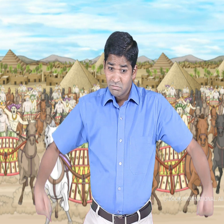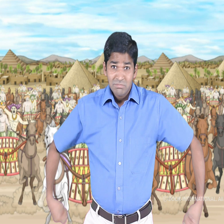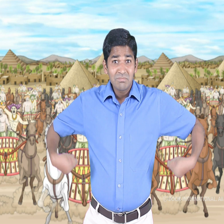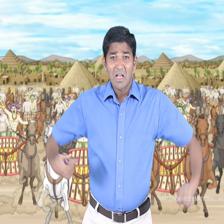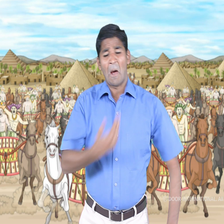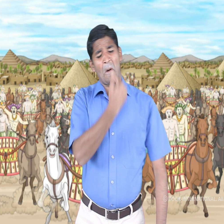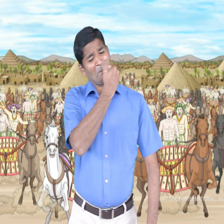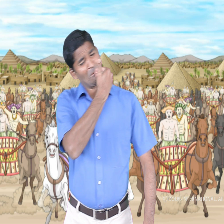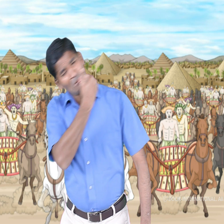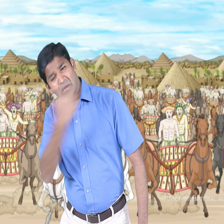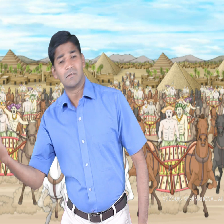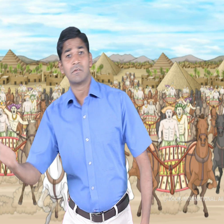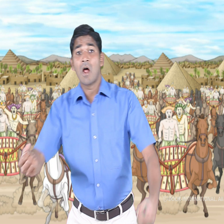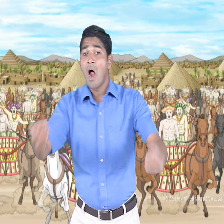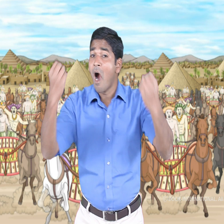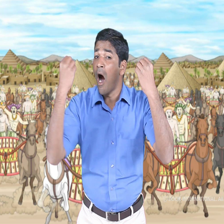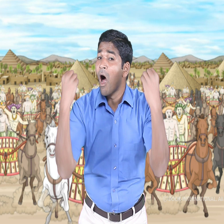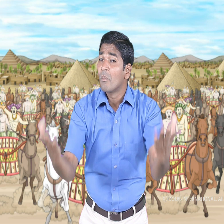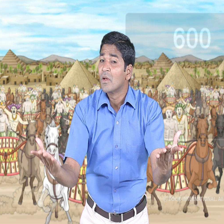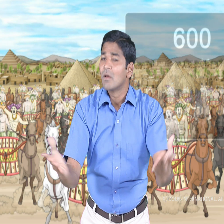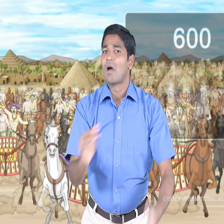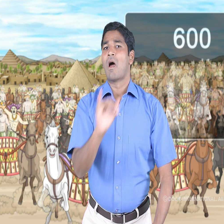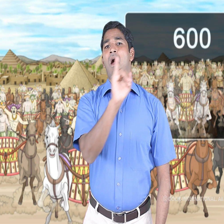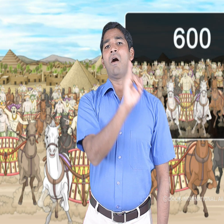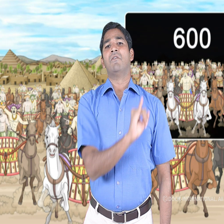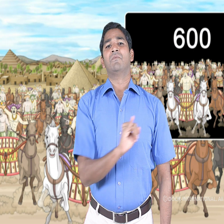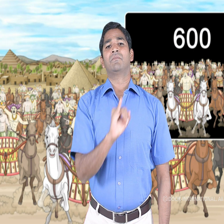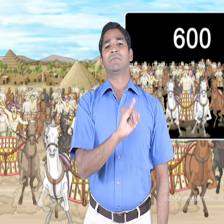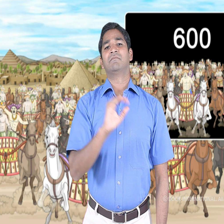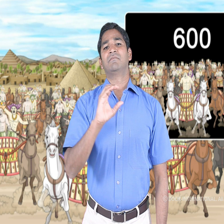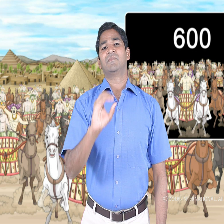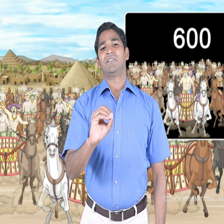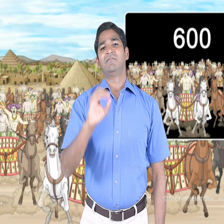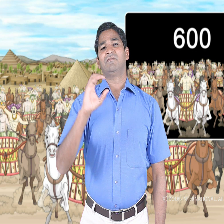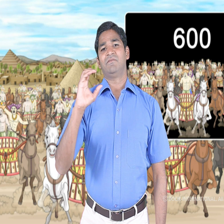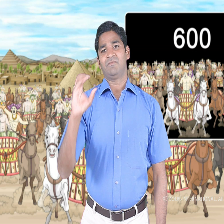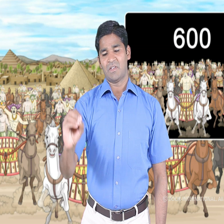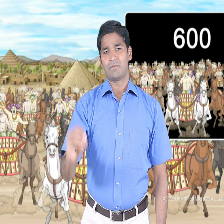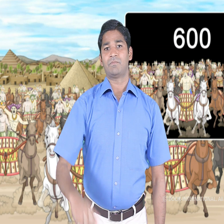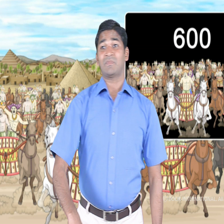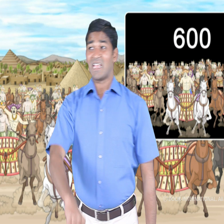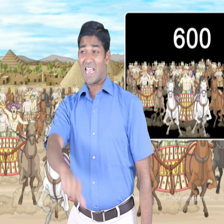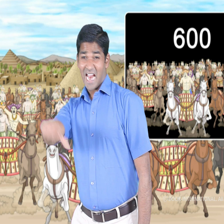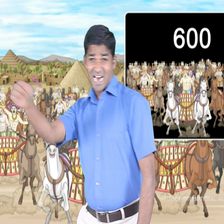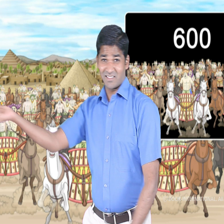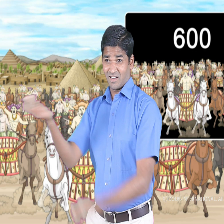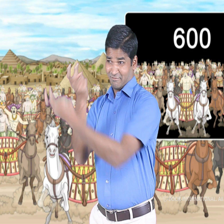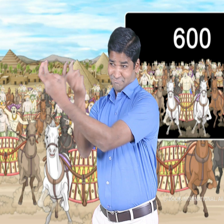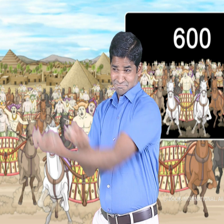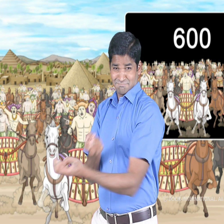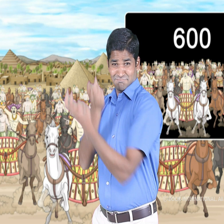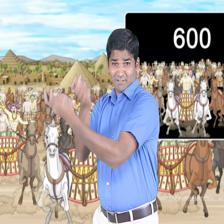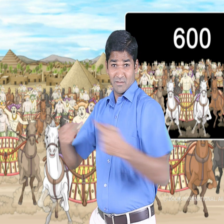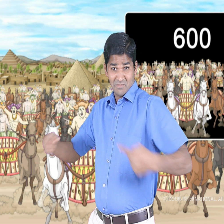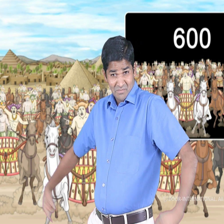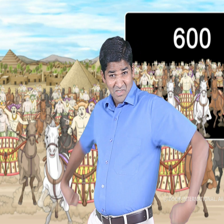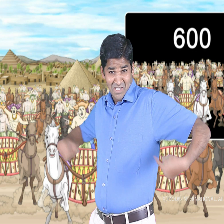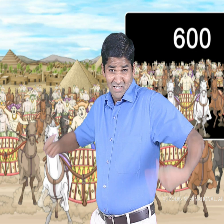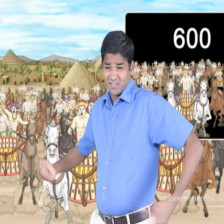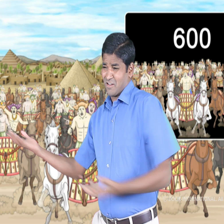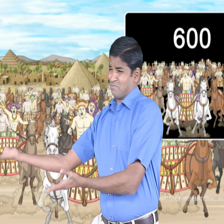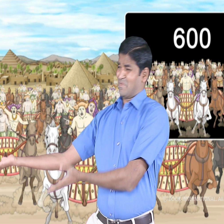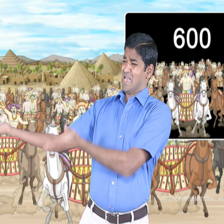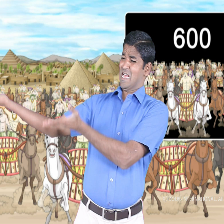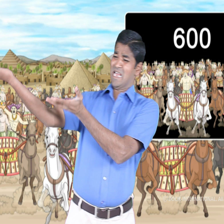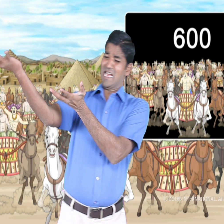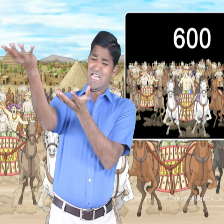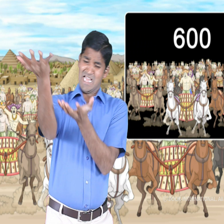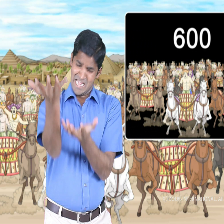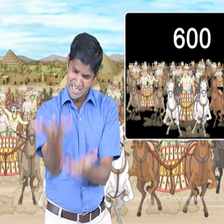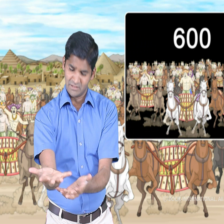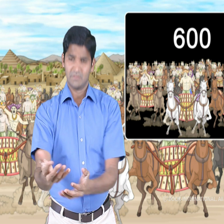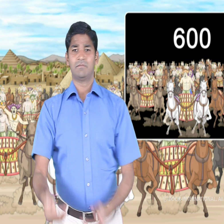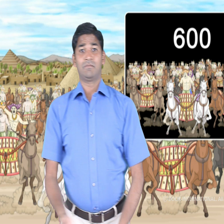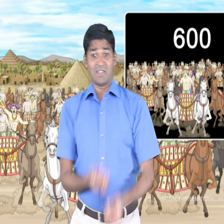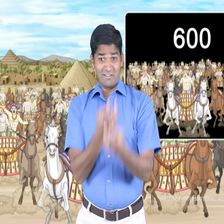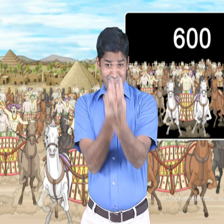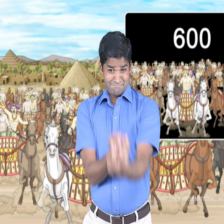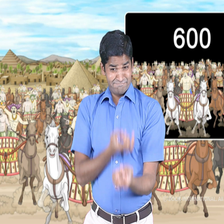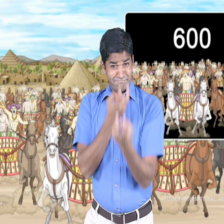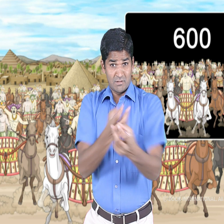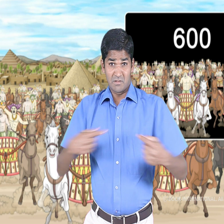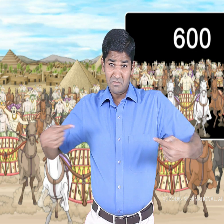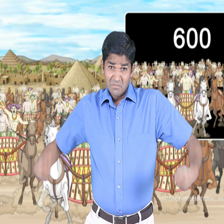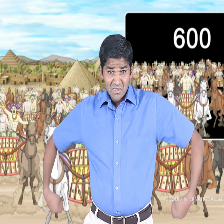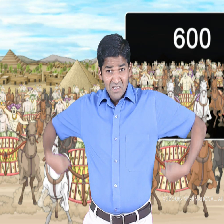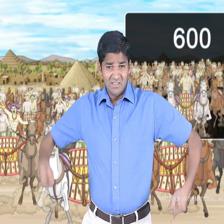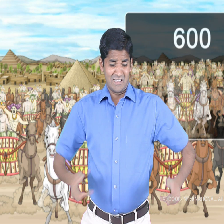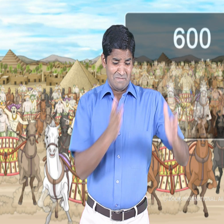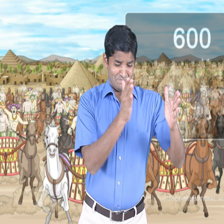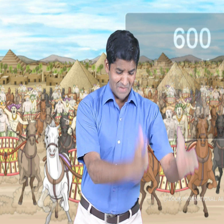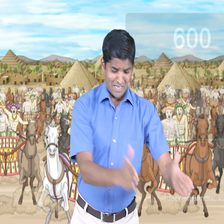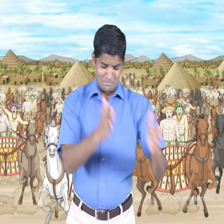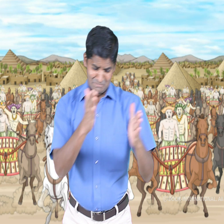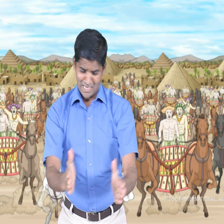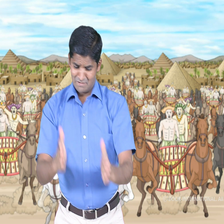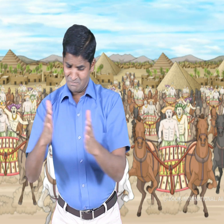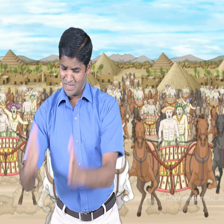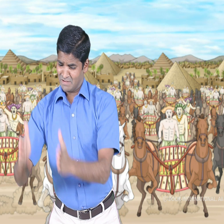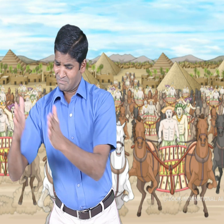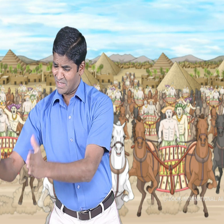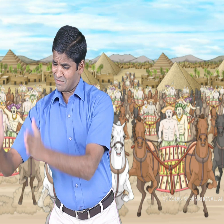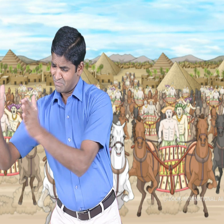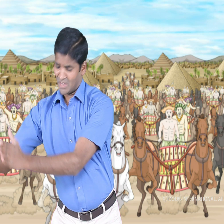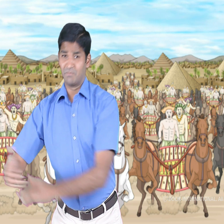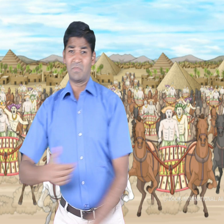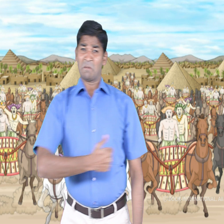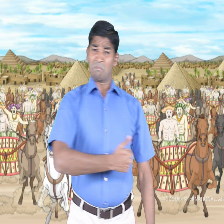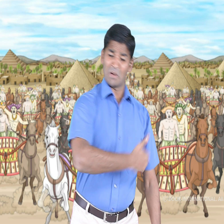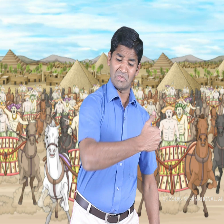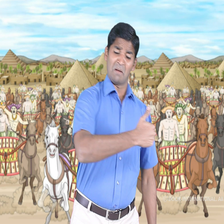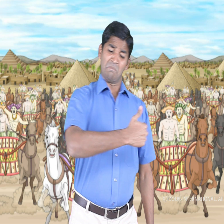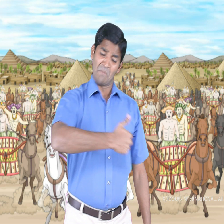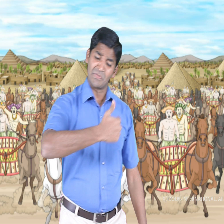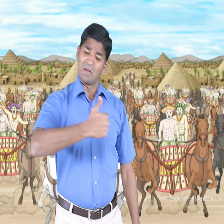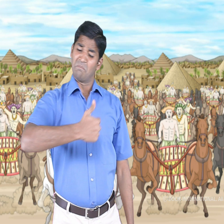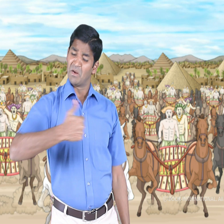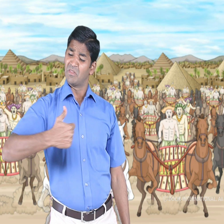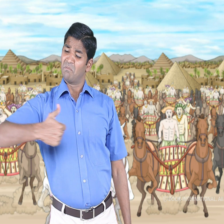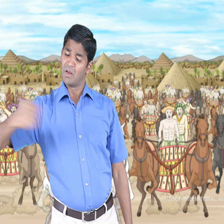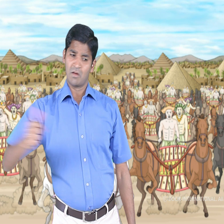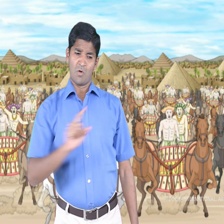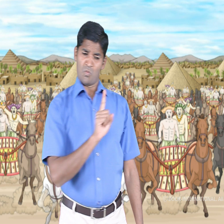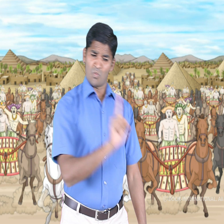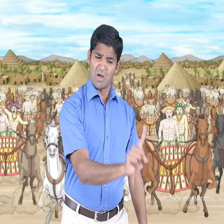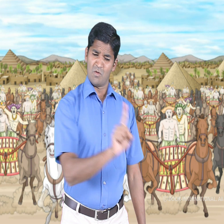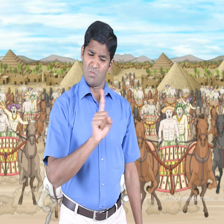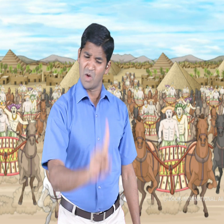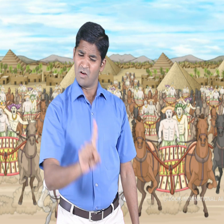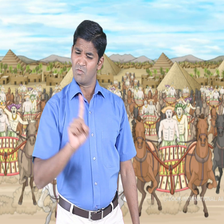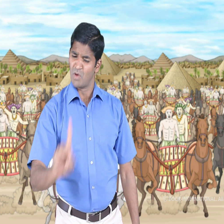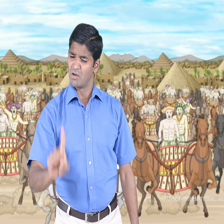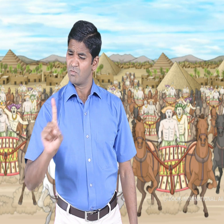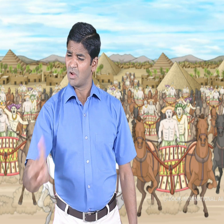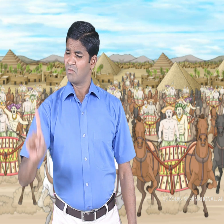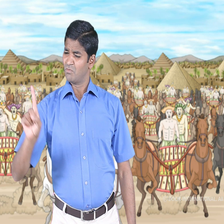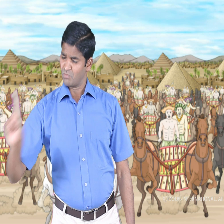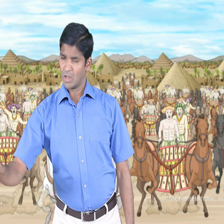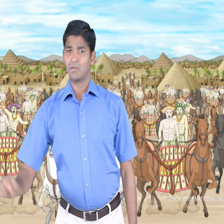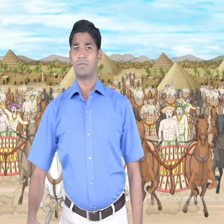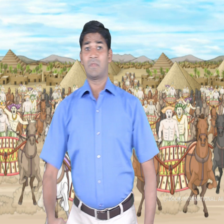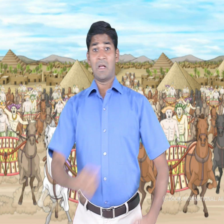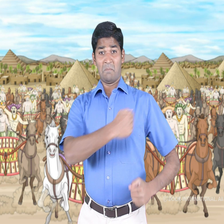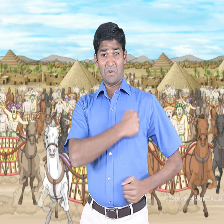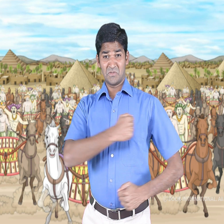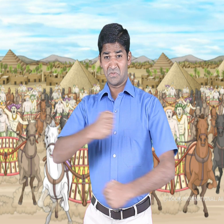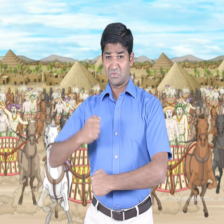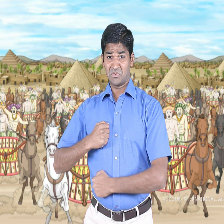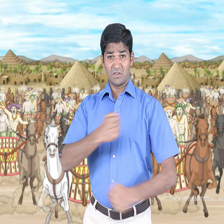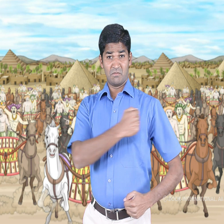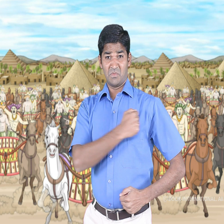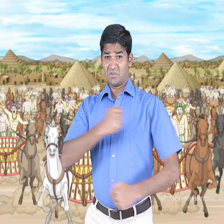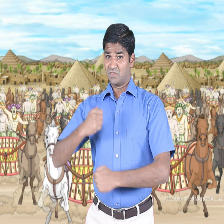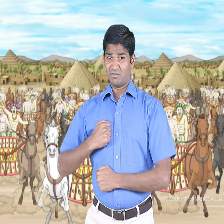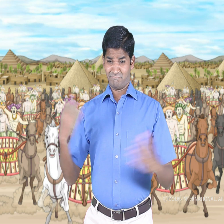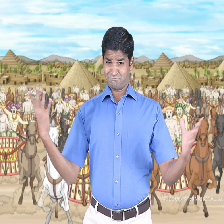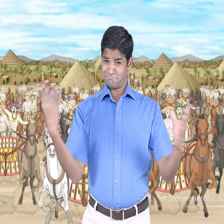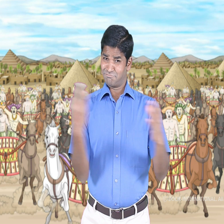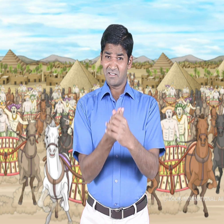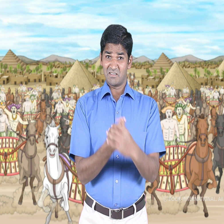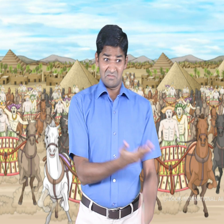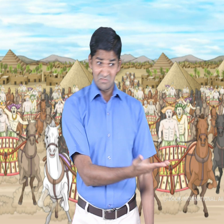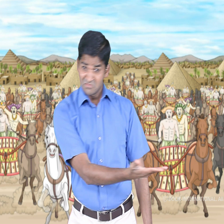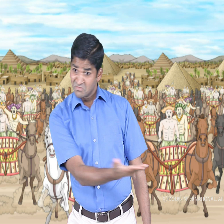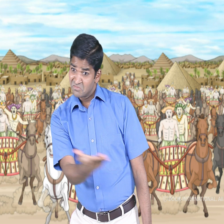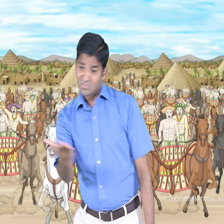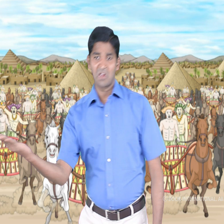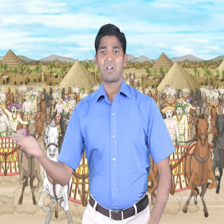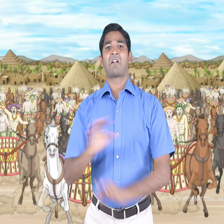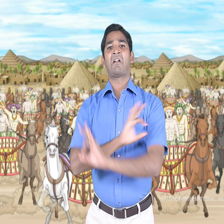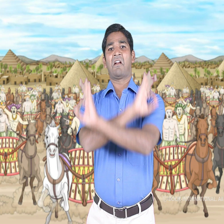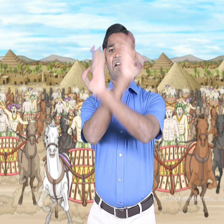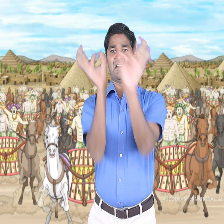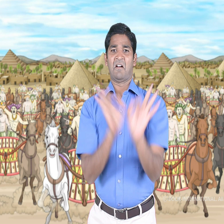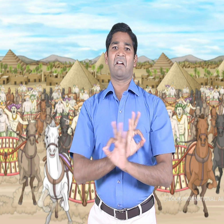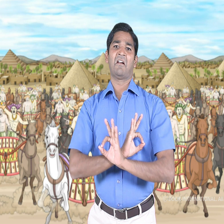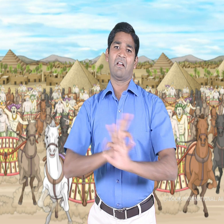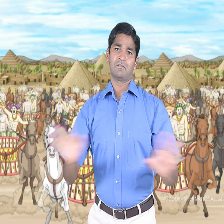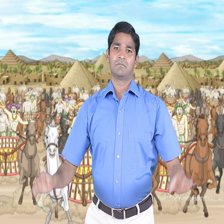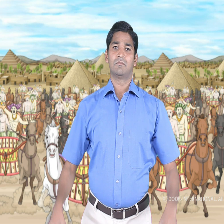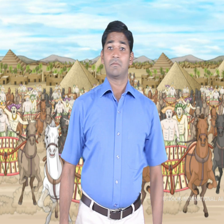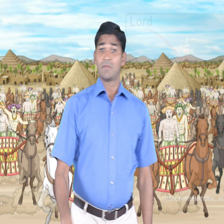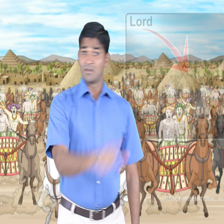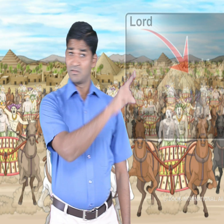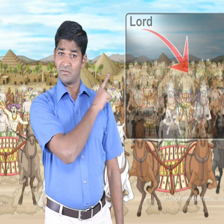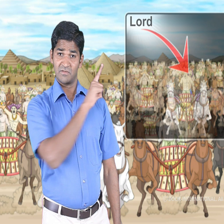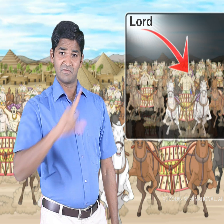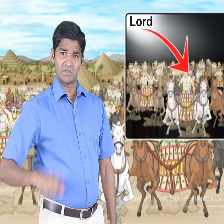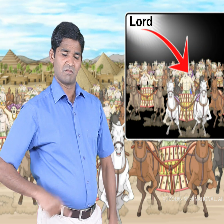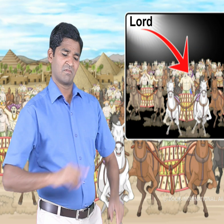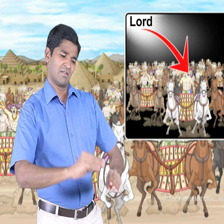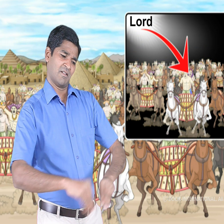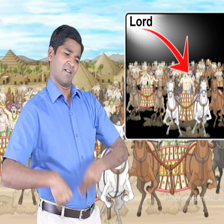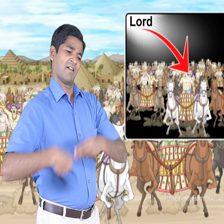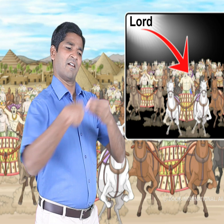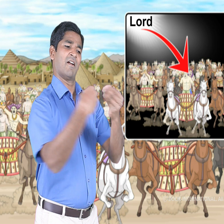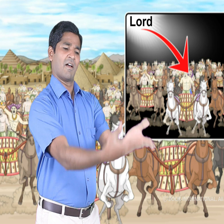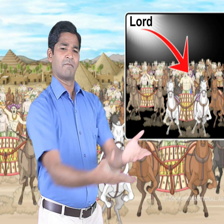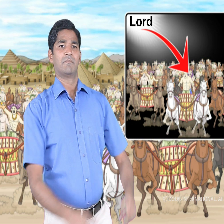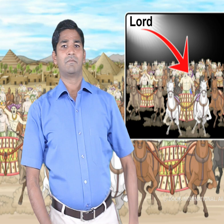He took 600 of the best chariots, and all the other chariots of Egypt, with officers over all of them.